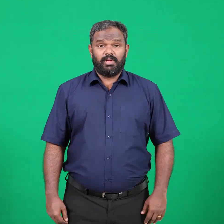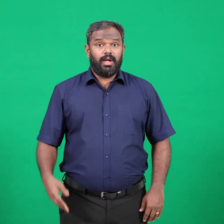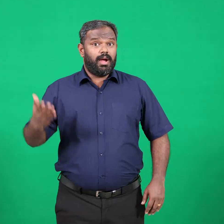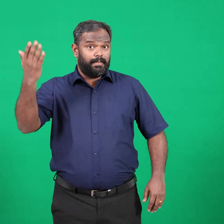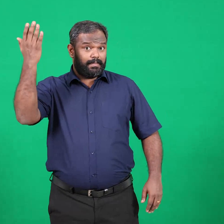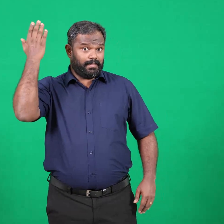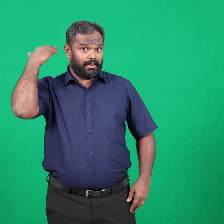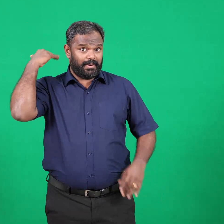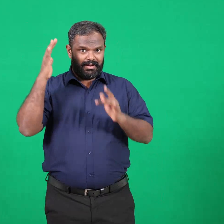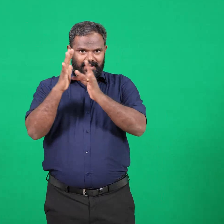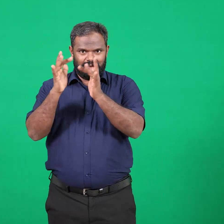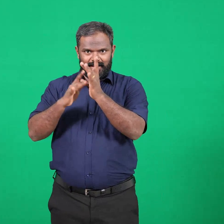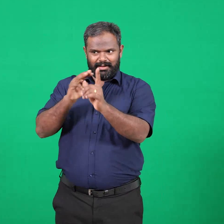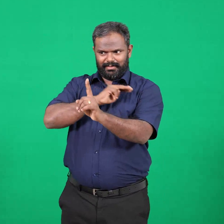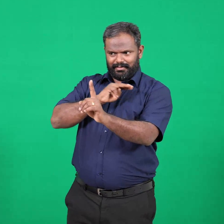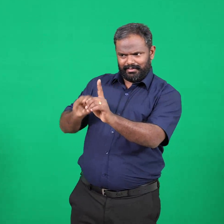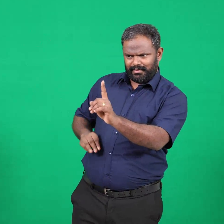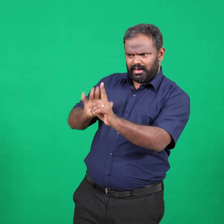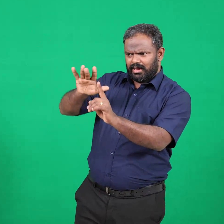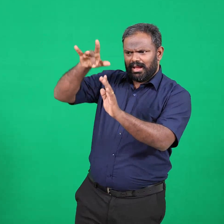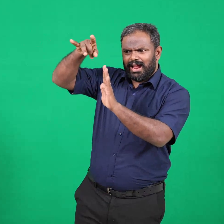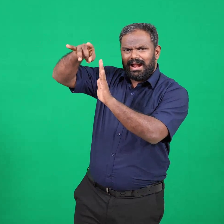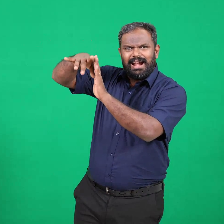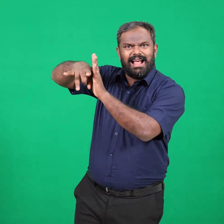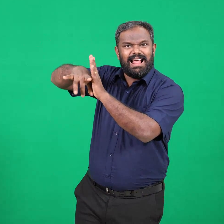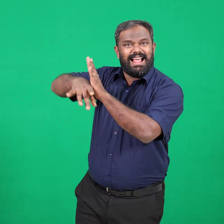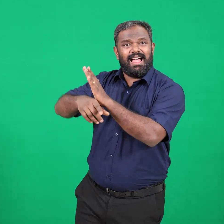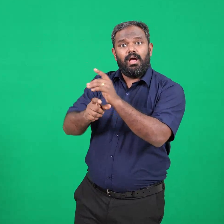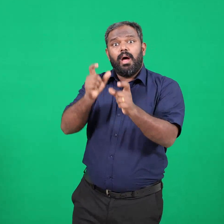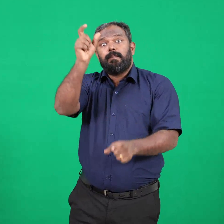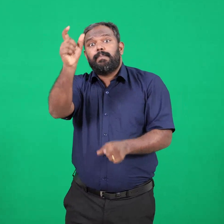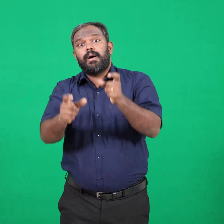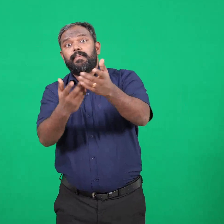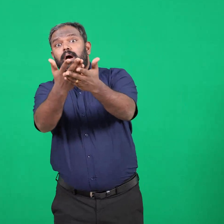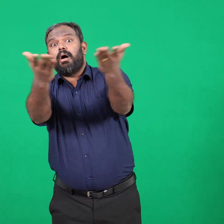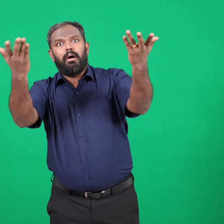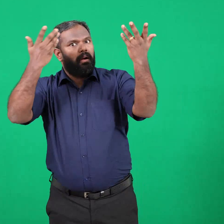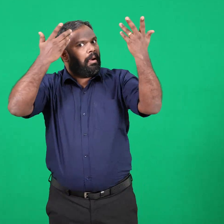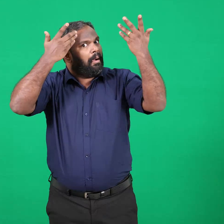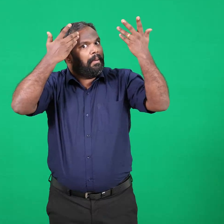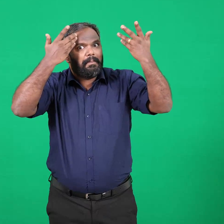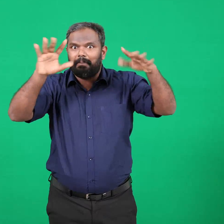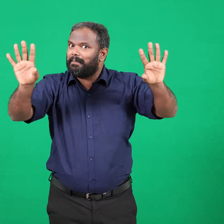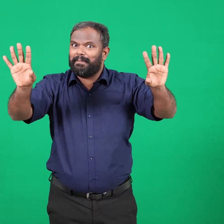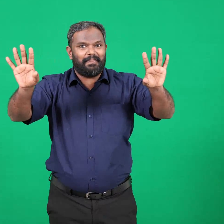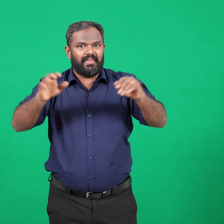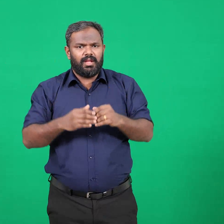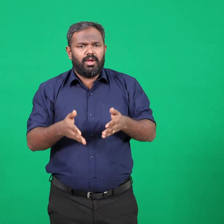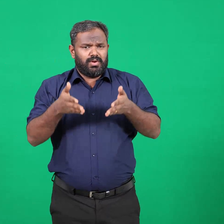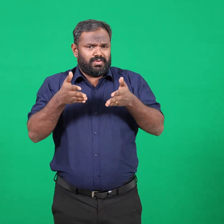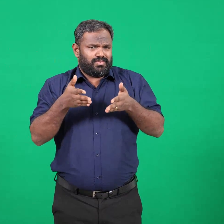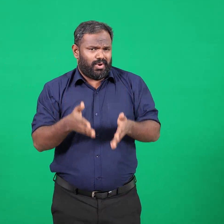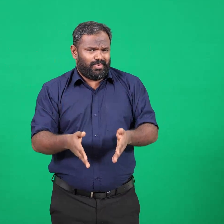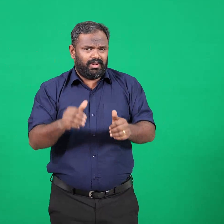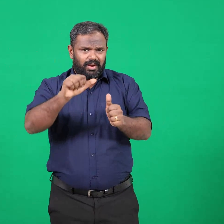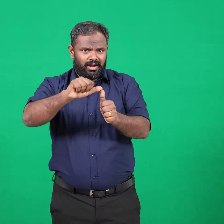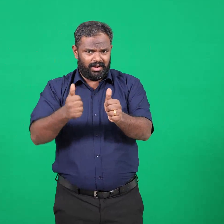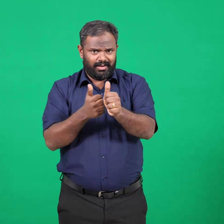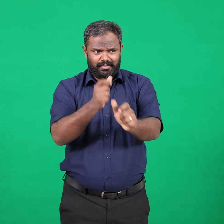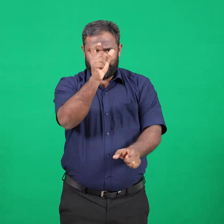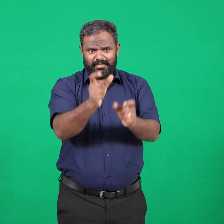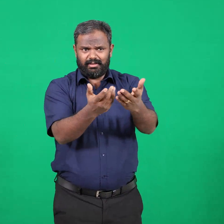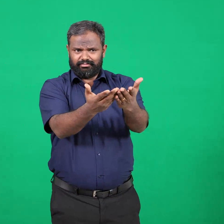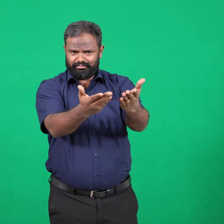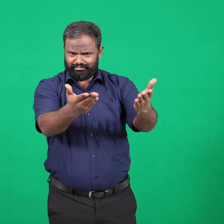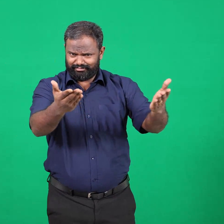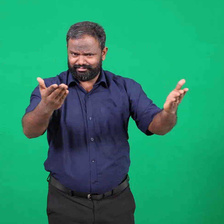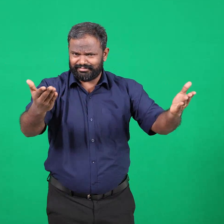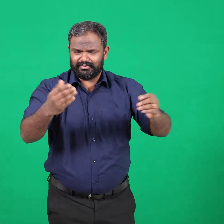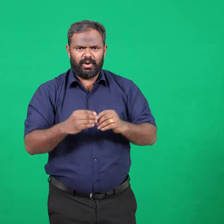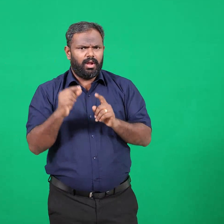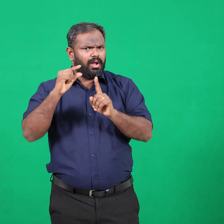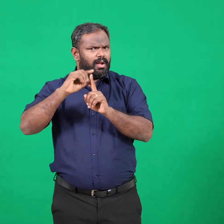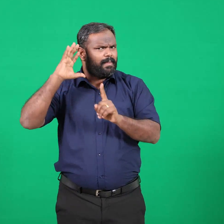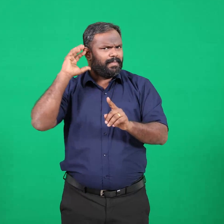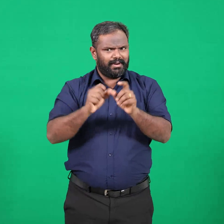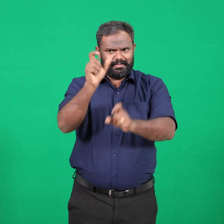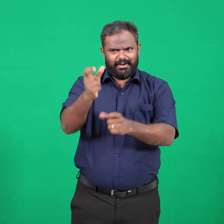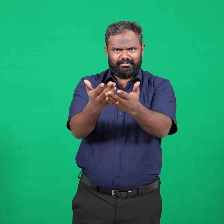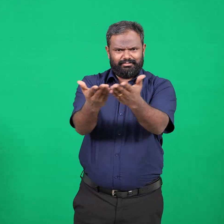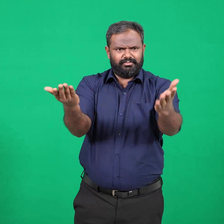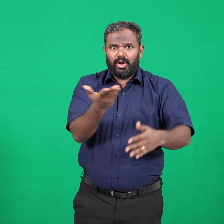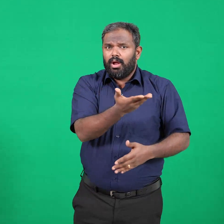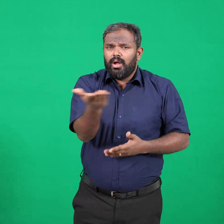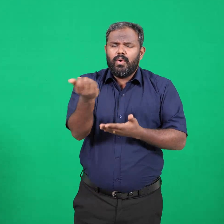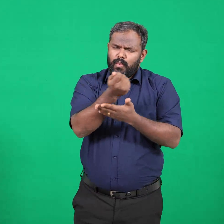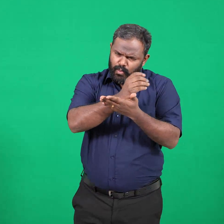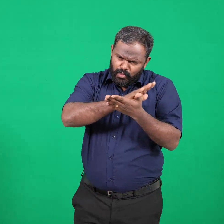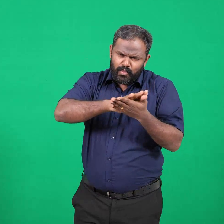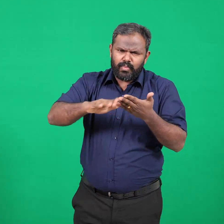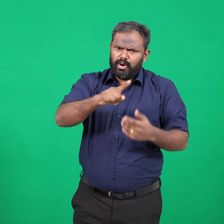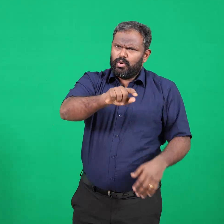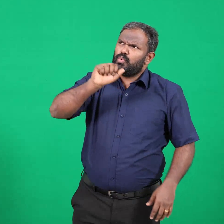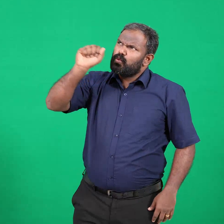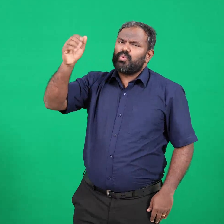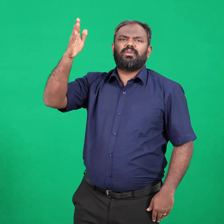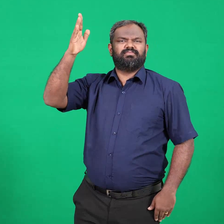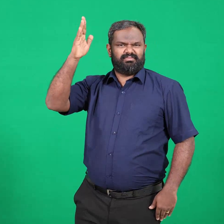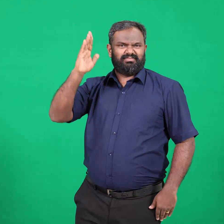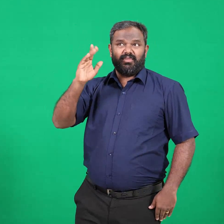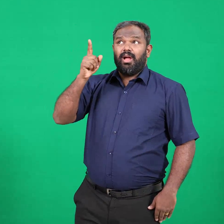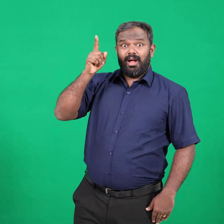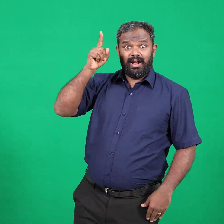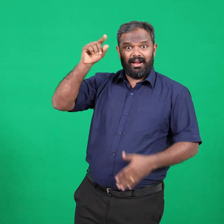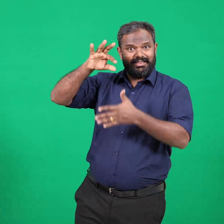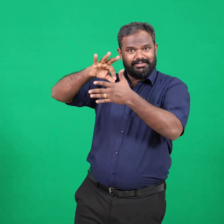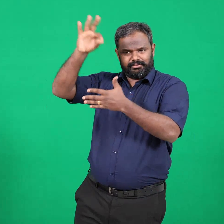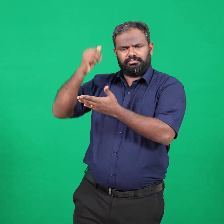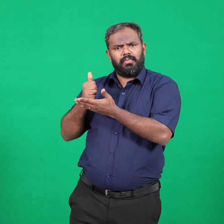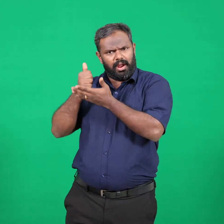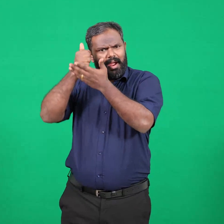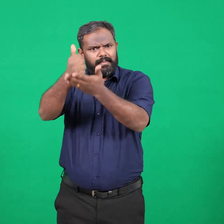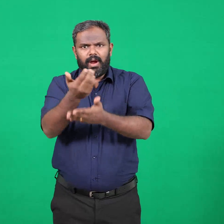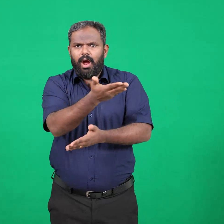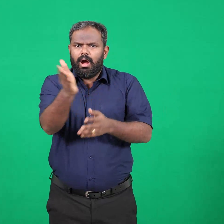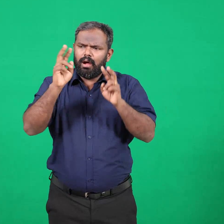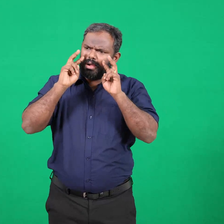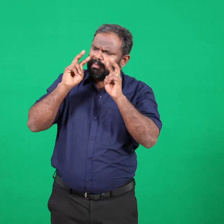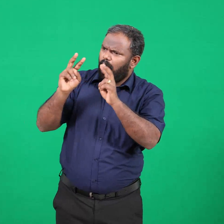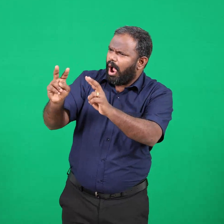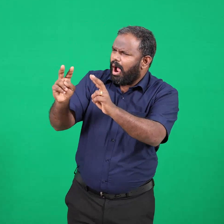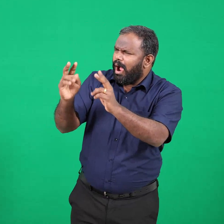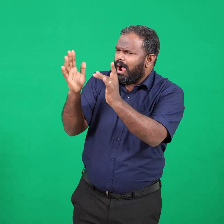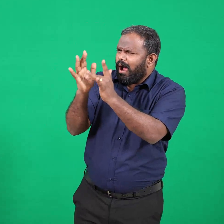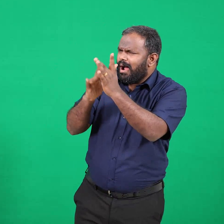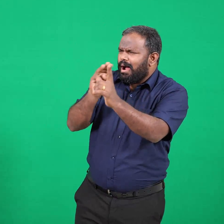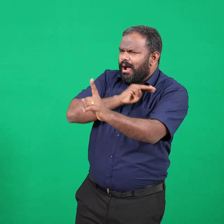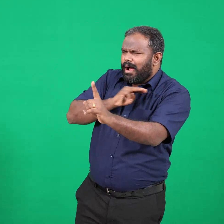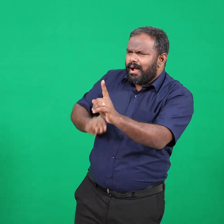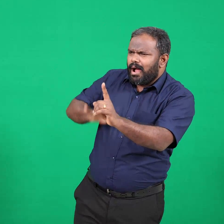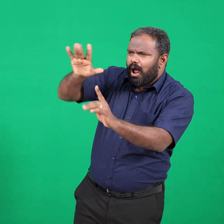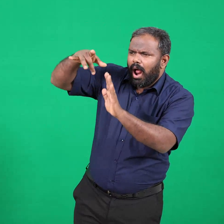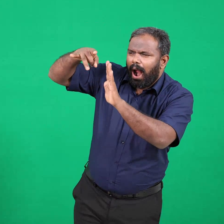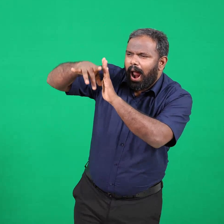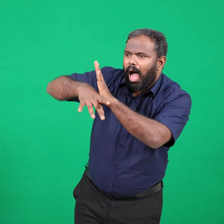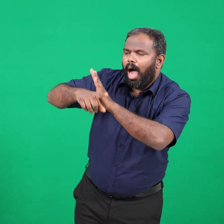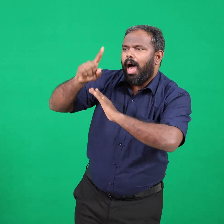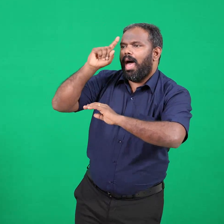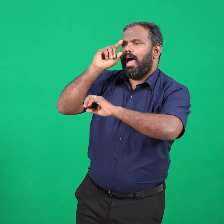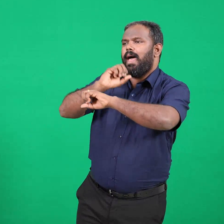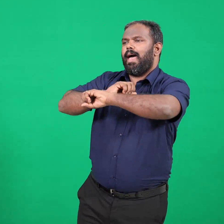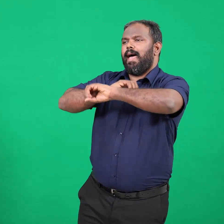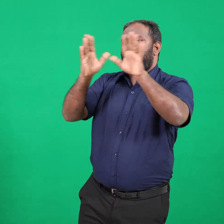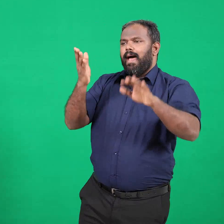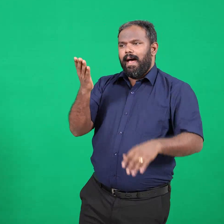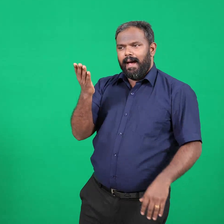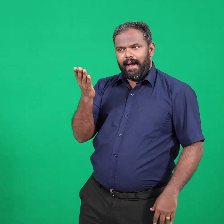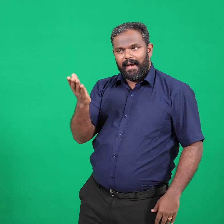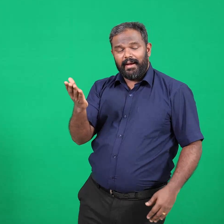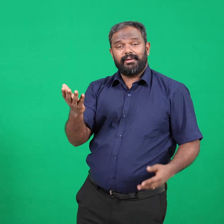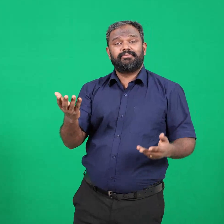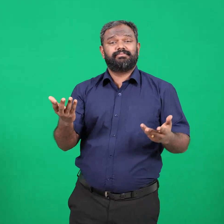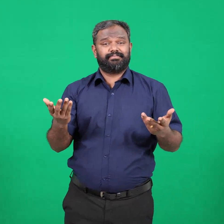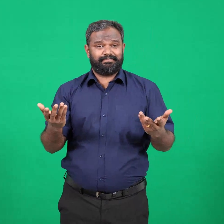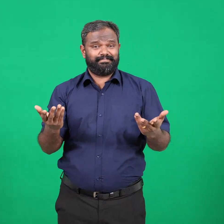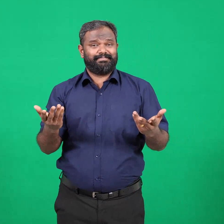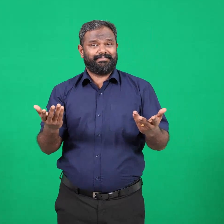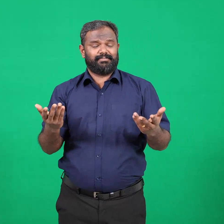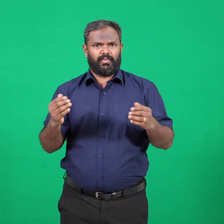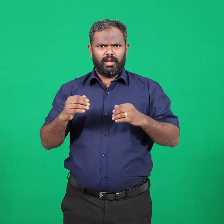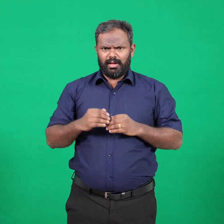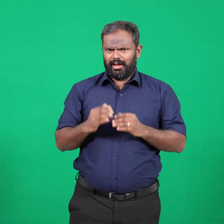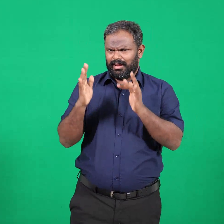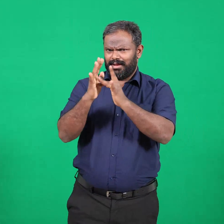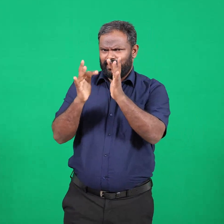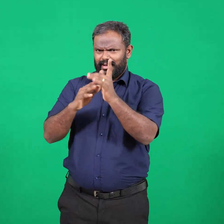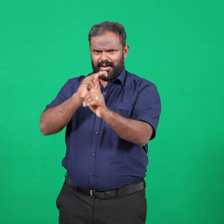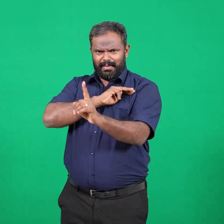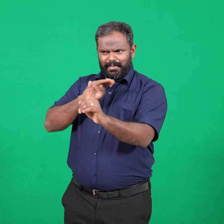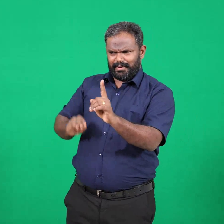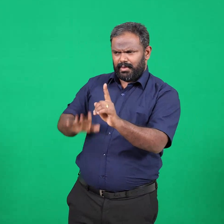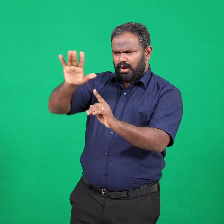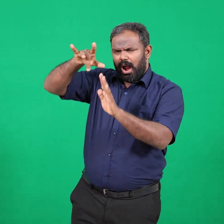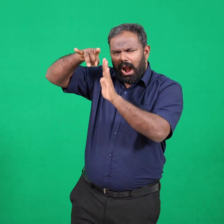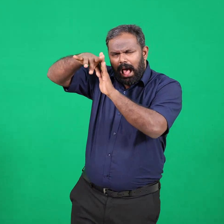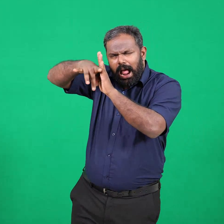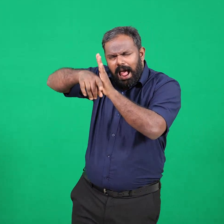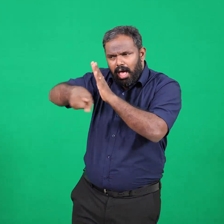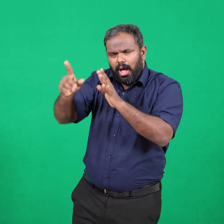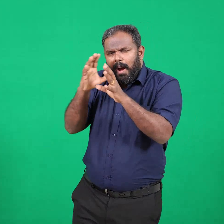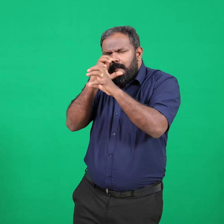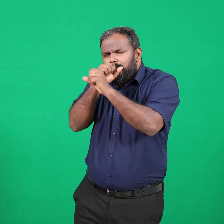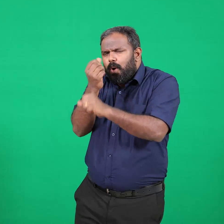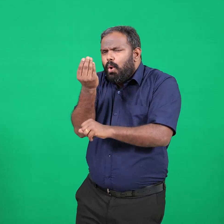which was not made known to men in other generations as it has now been revealed by the Spirit to God's holy apostles and prophets.